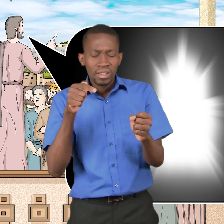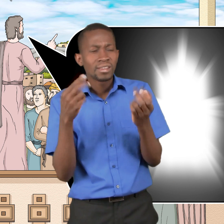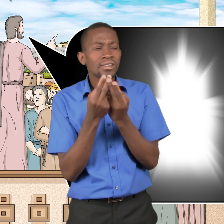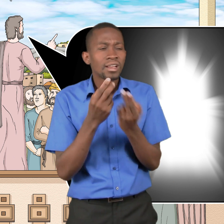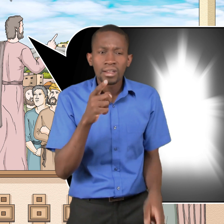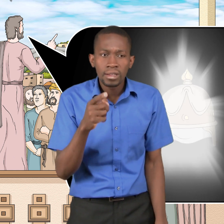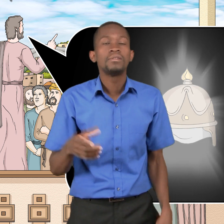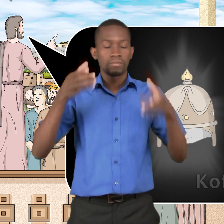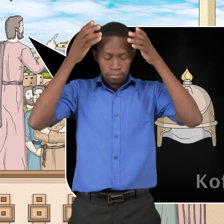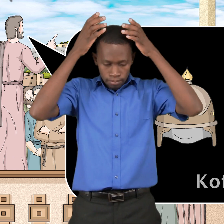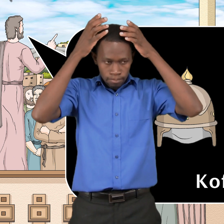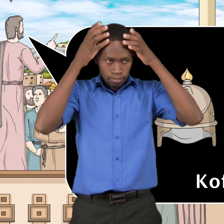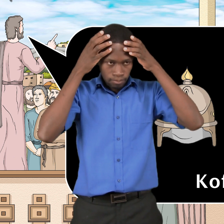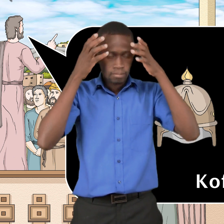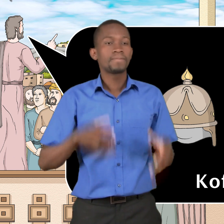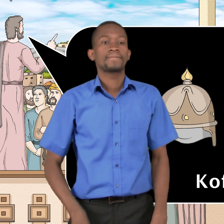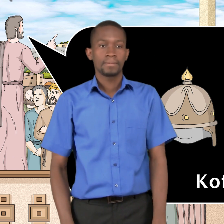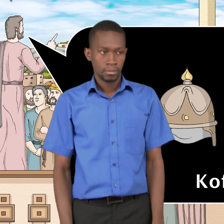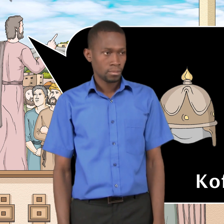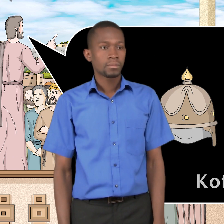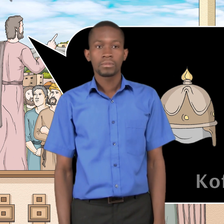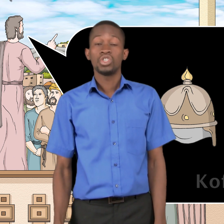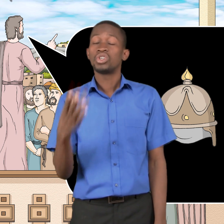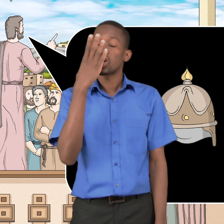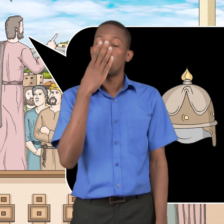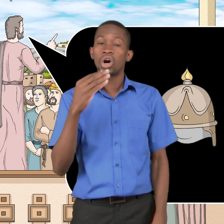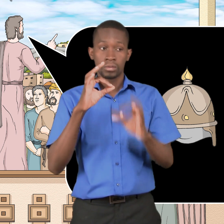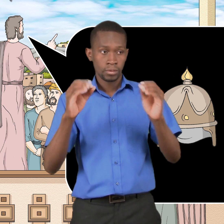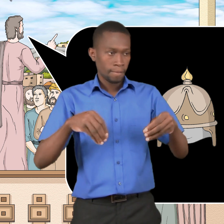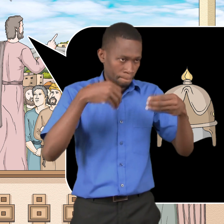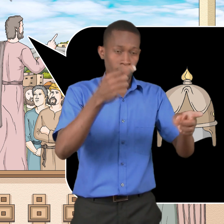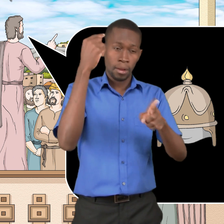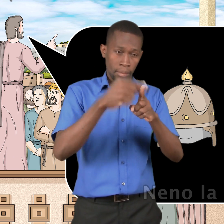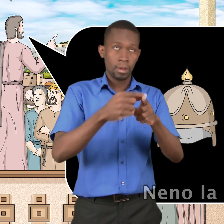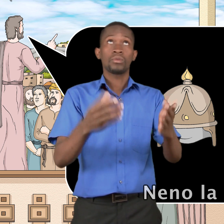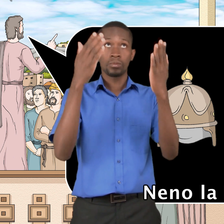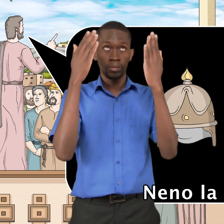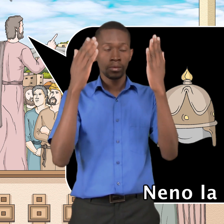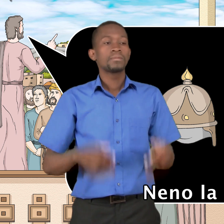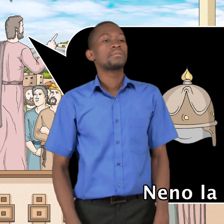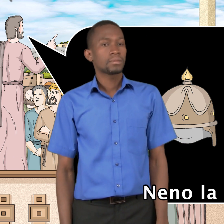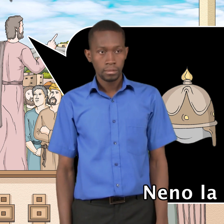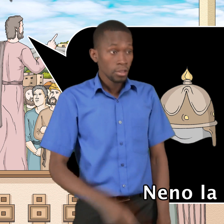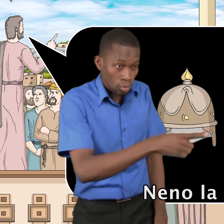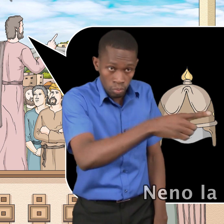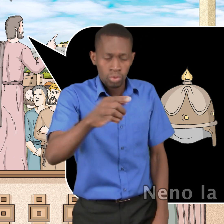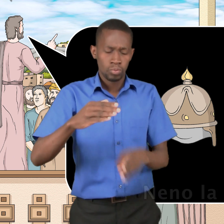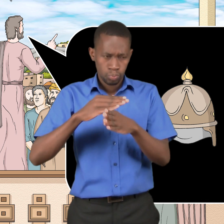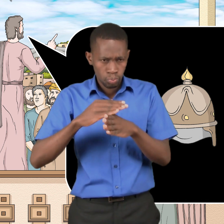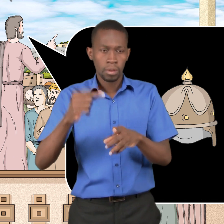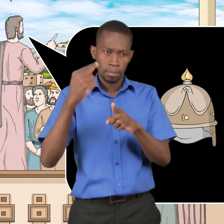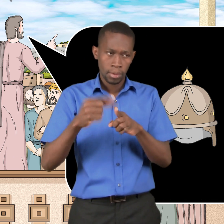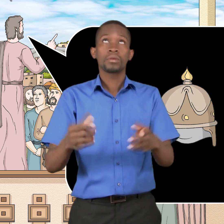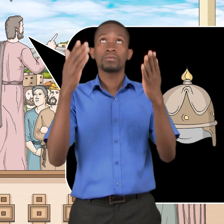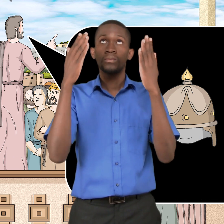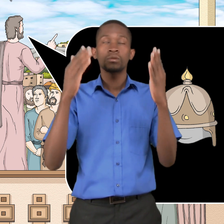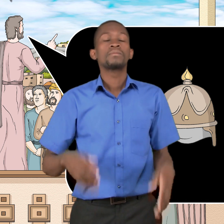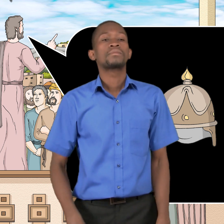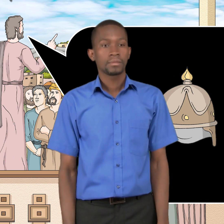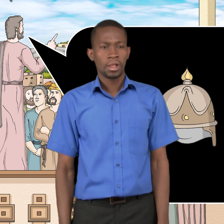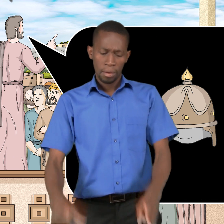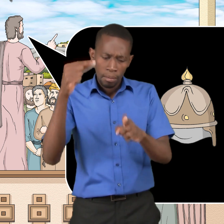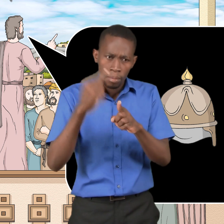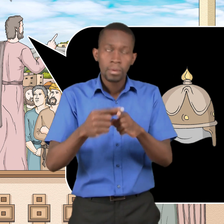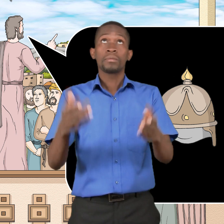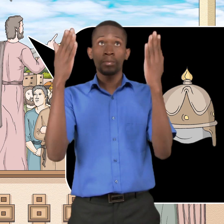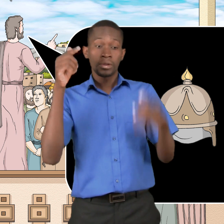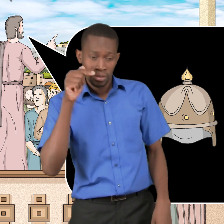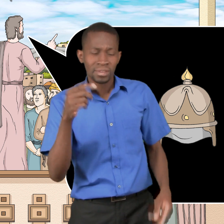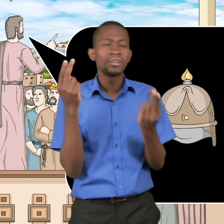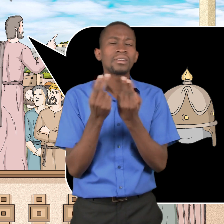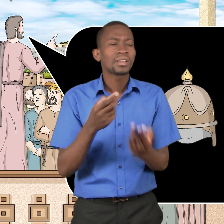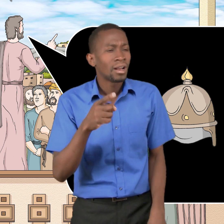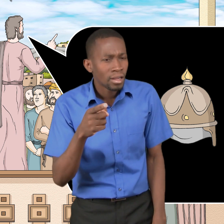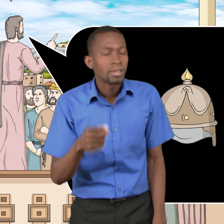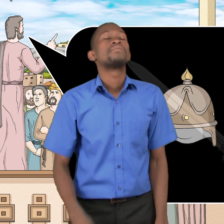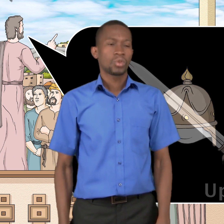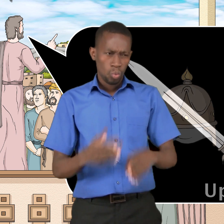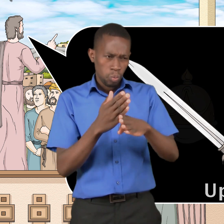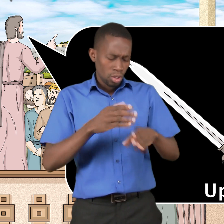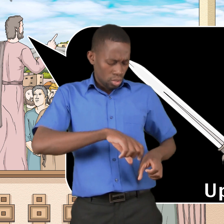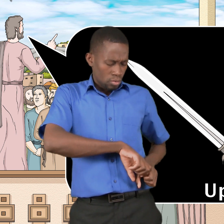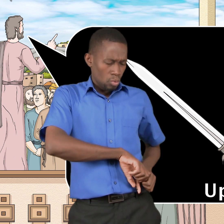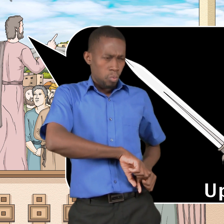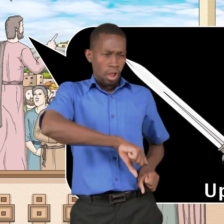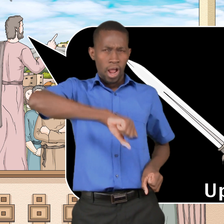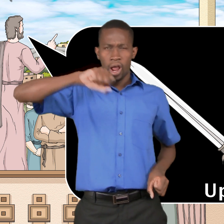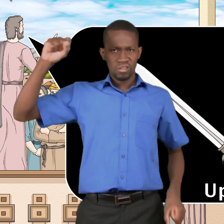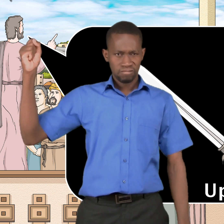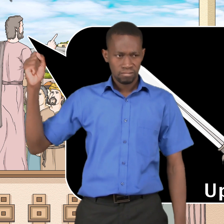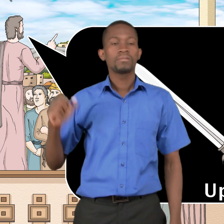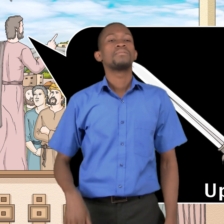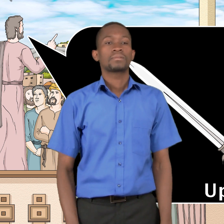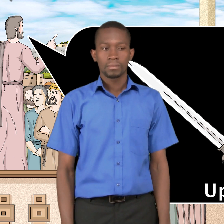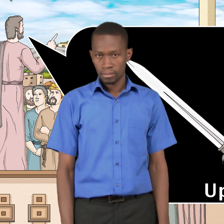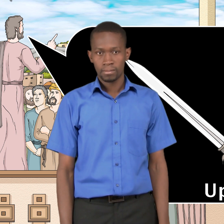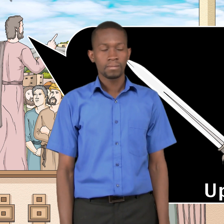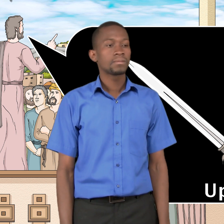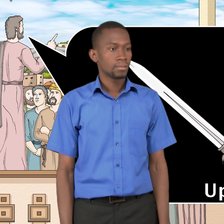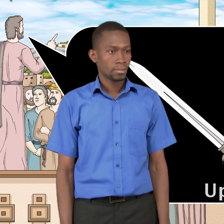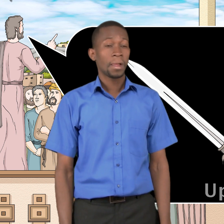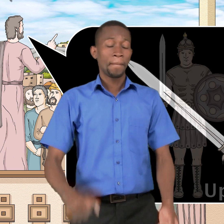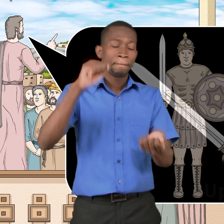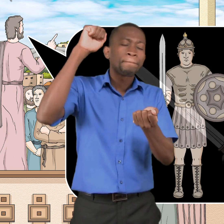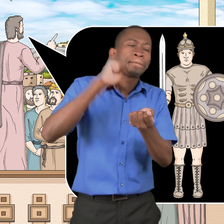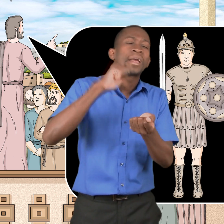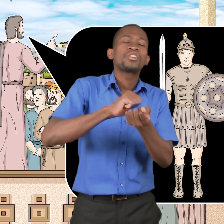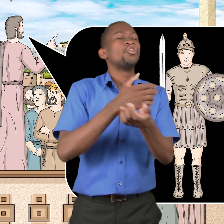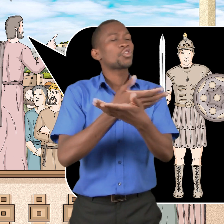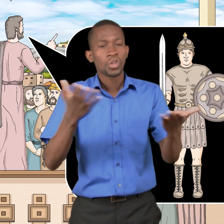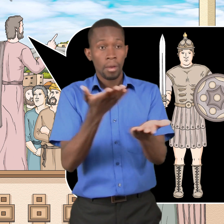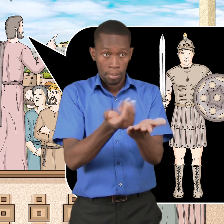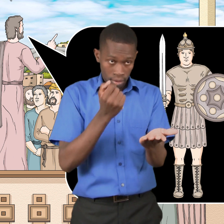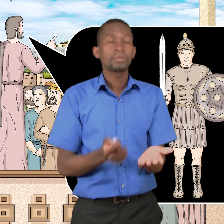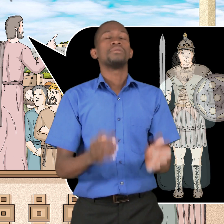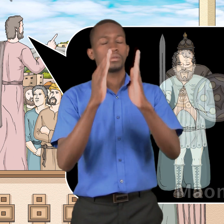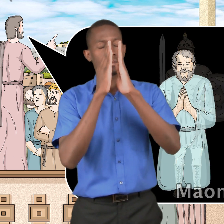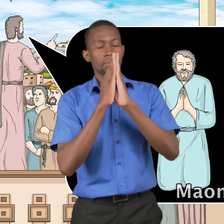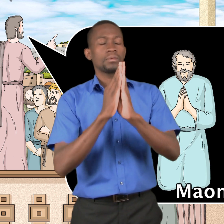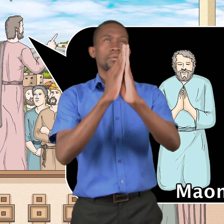And take the helmet of salvation and the sword of the Spirit, which is the word of God.